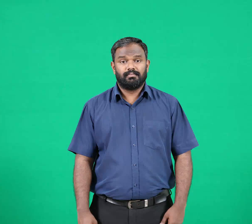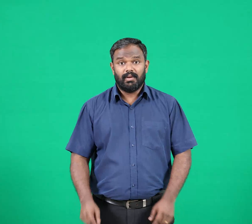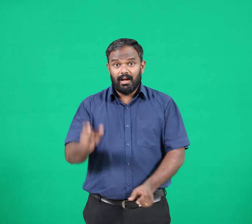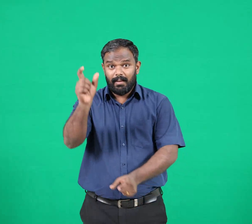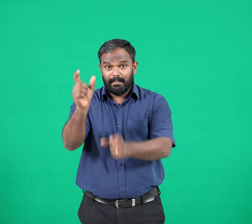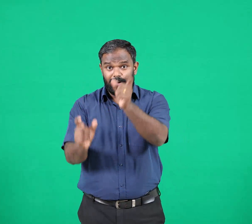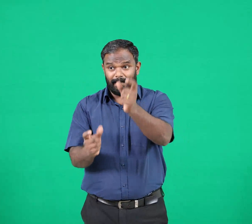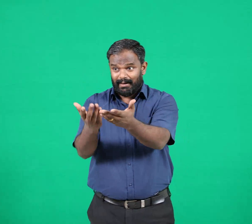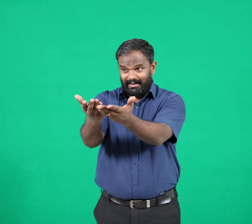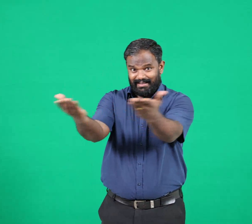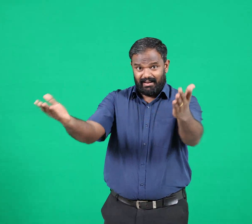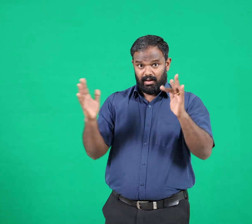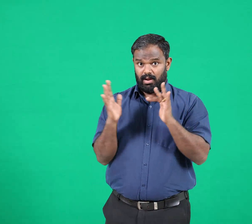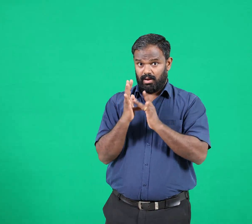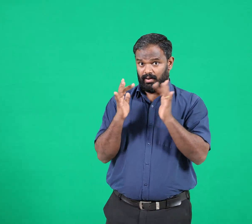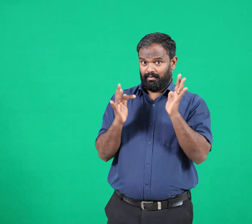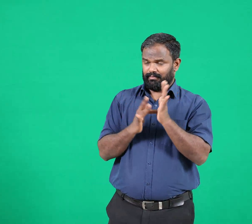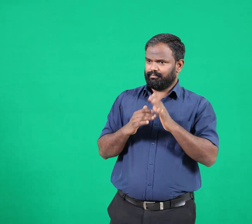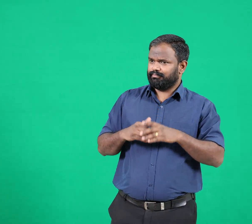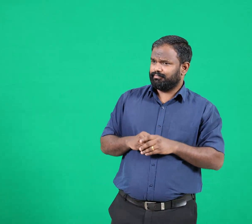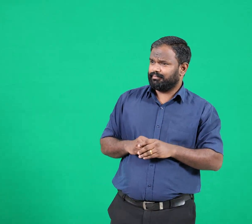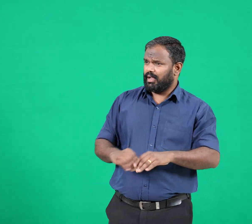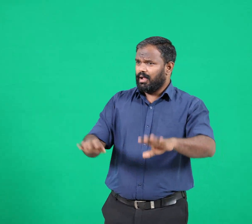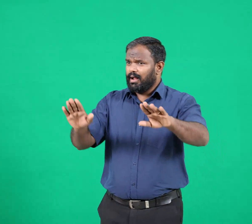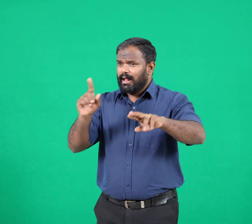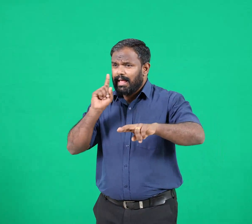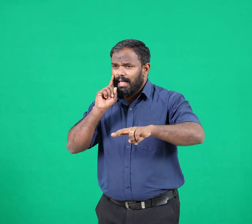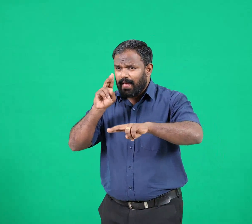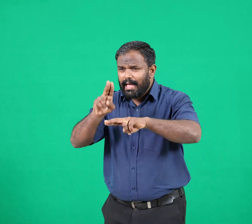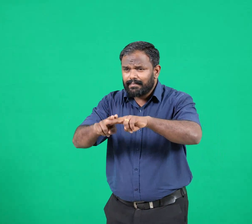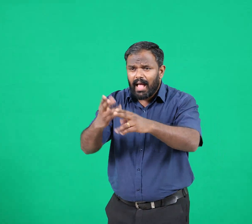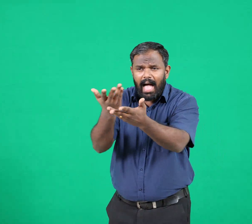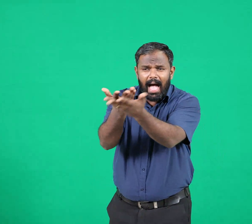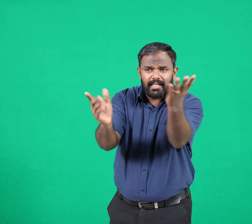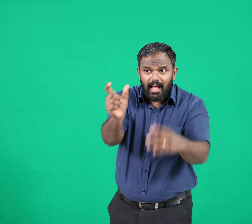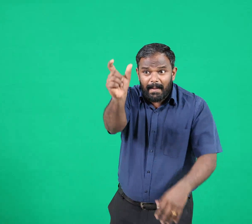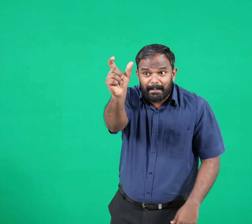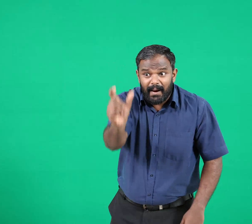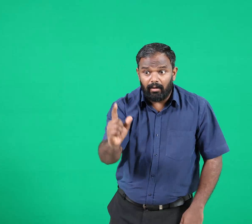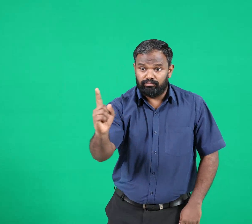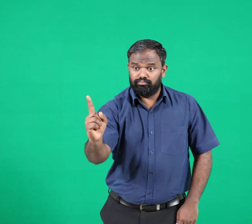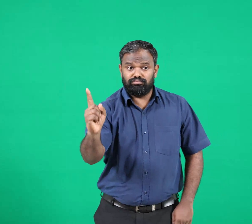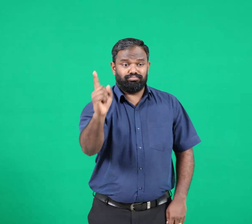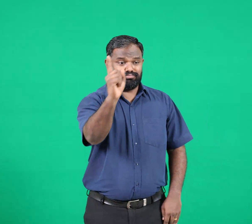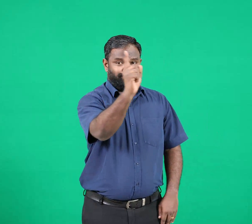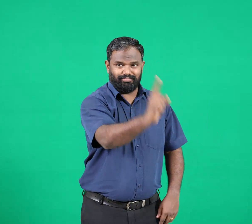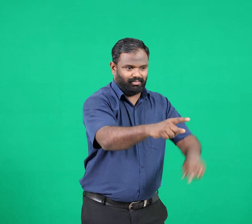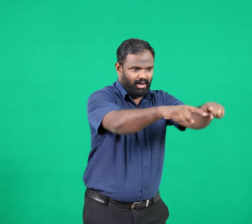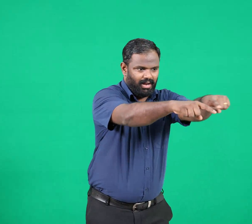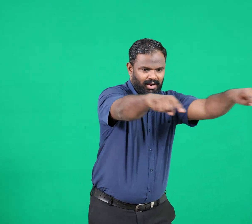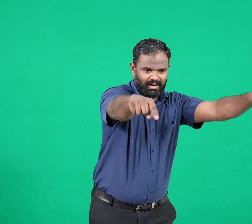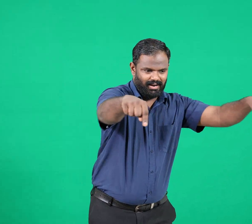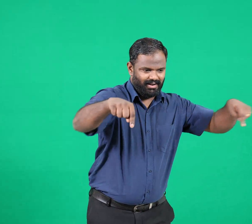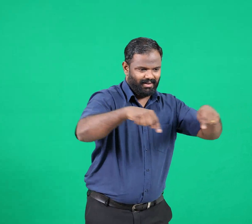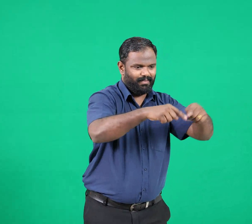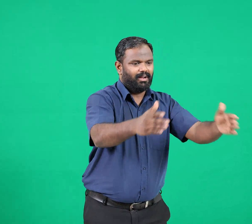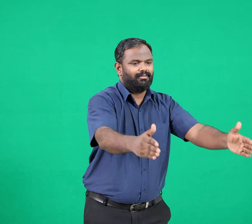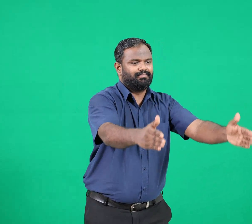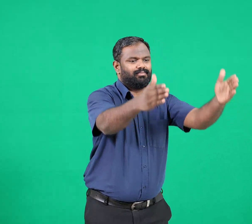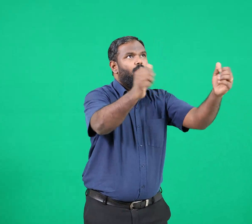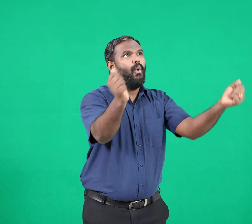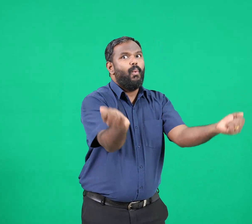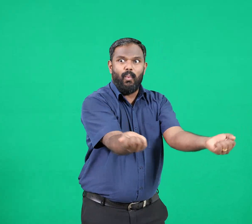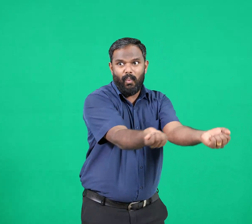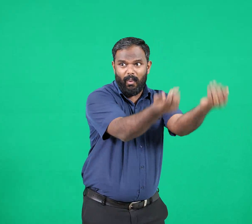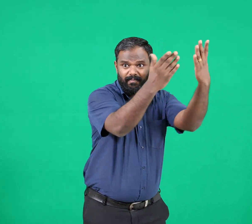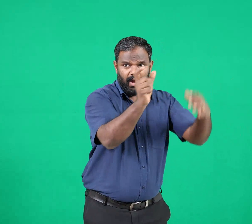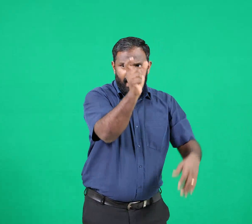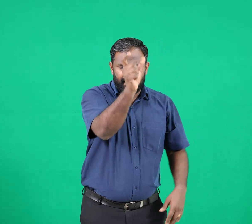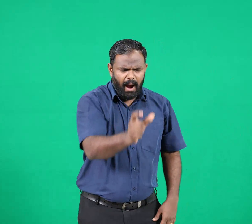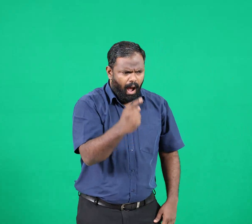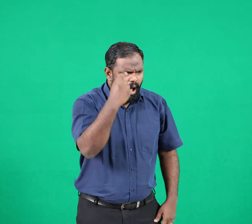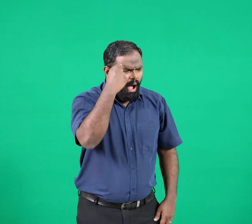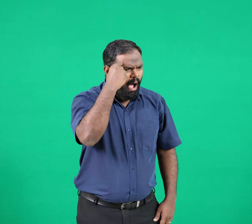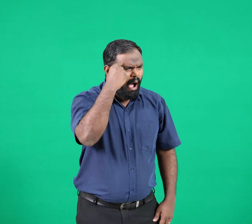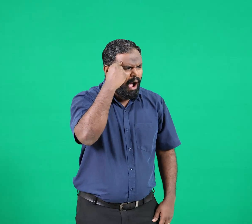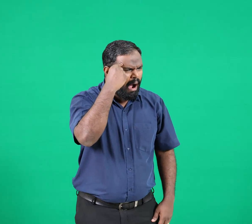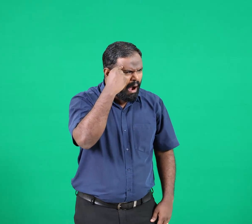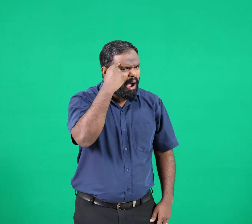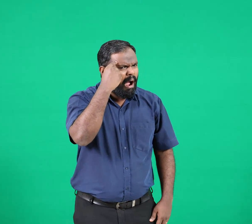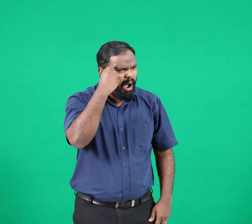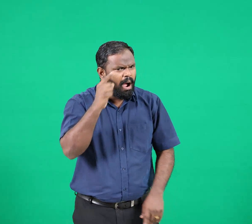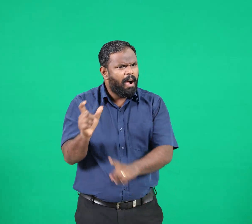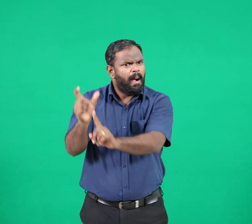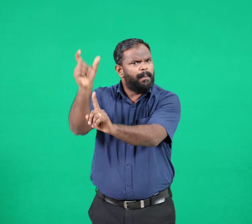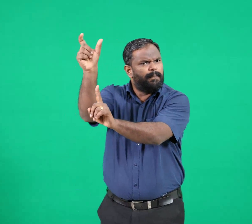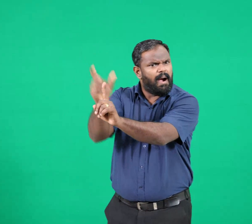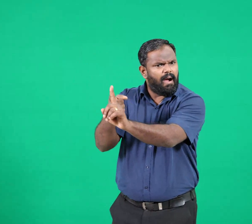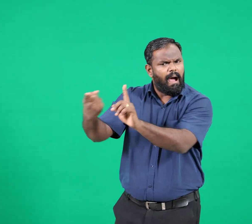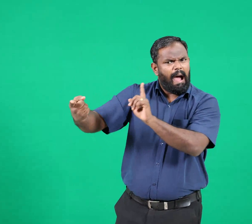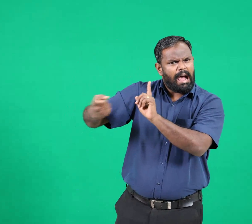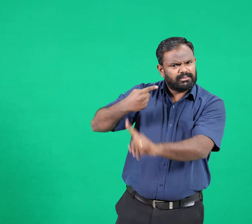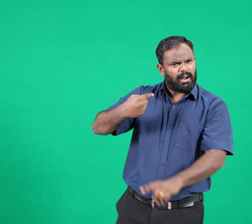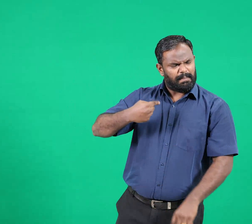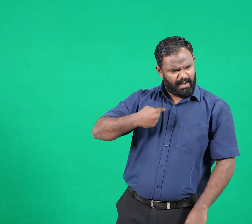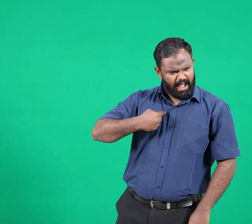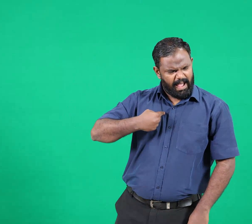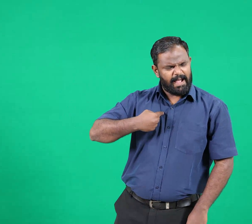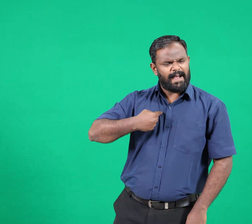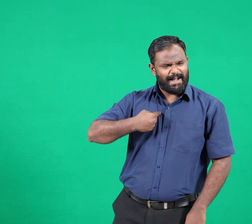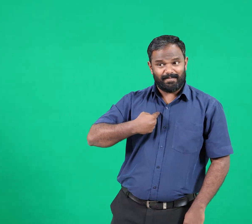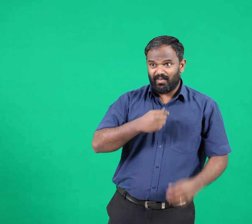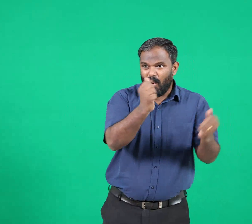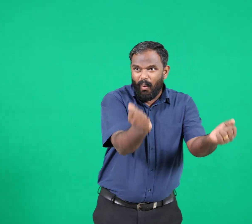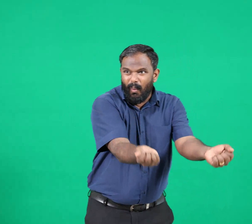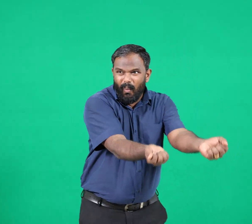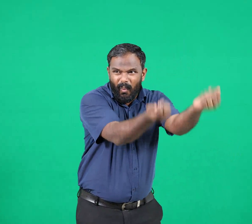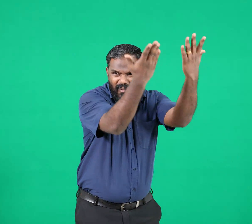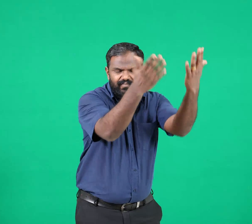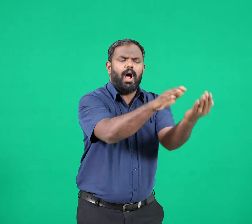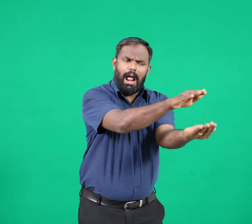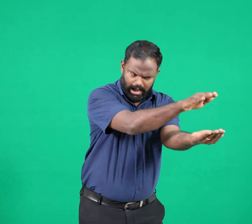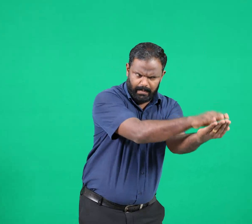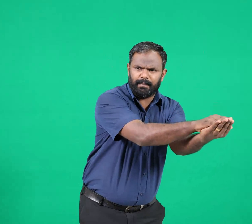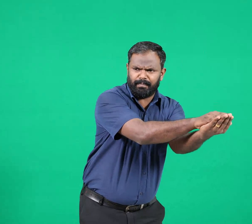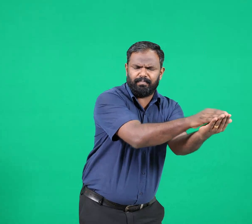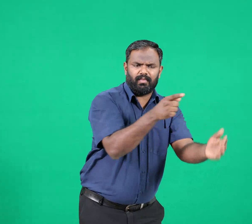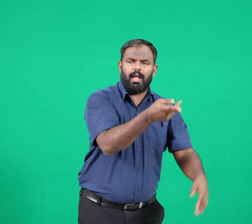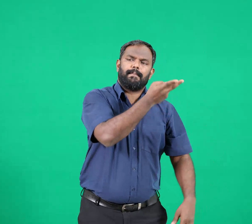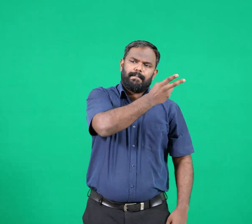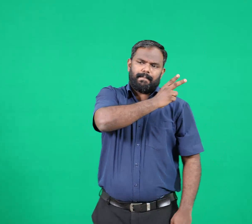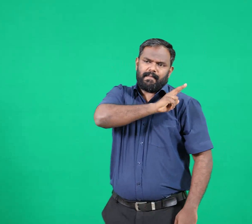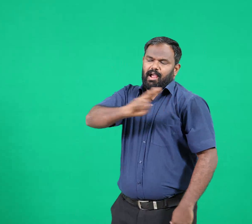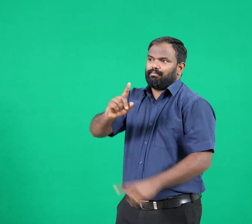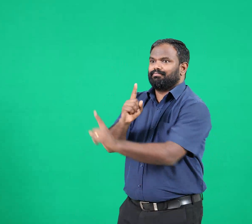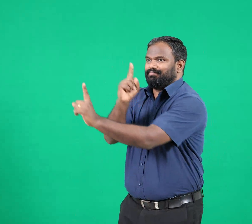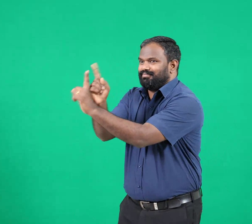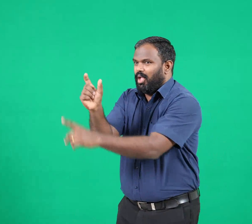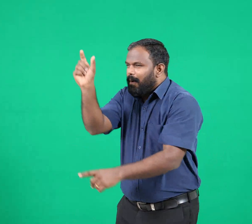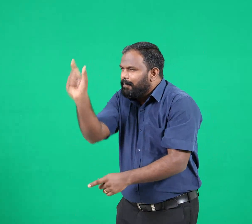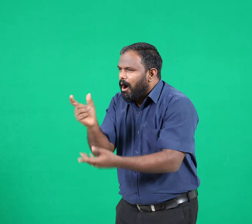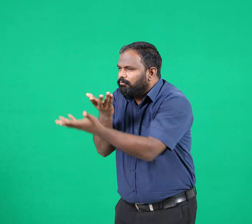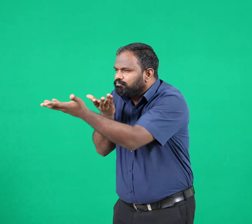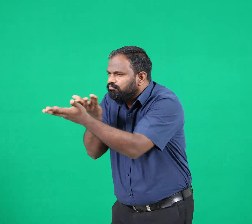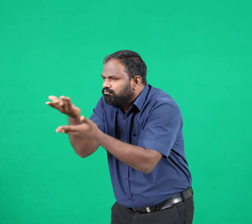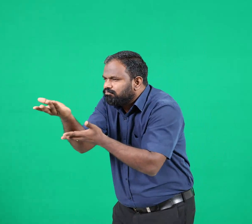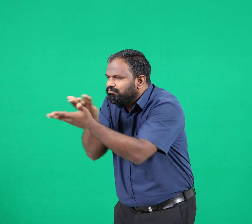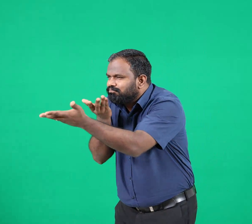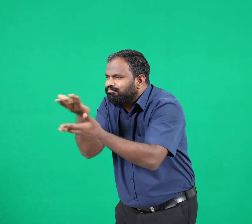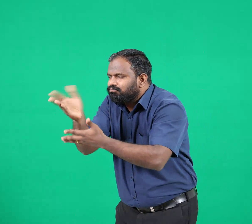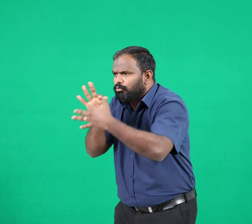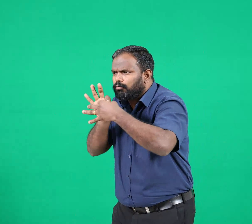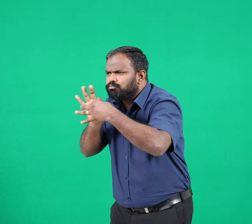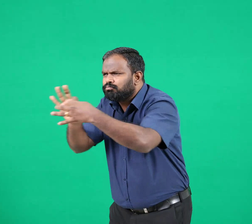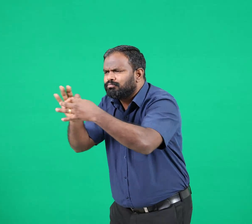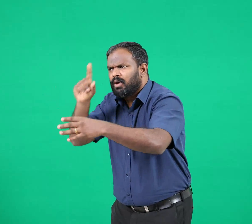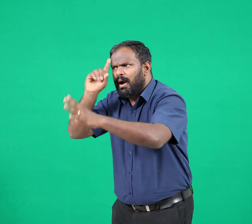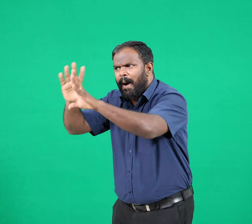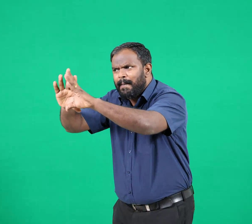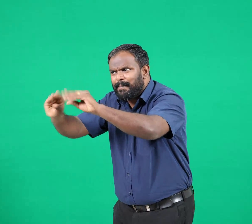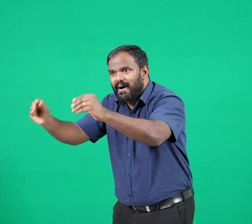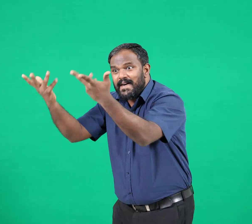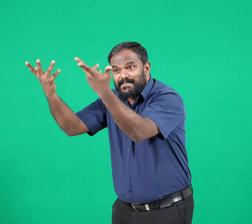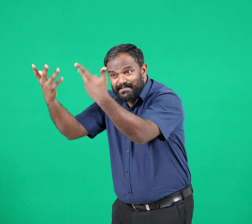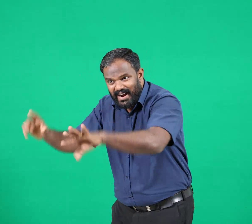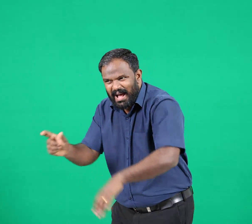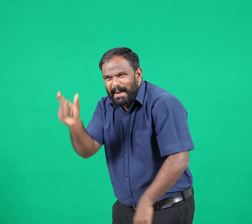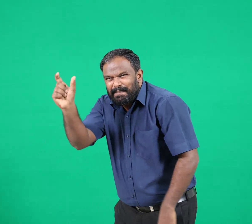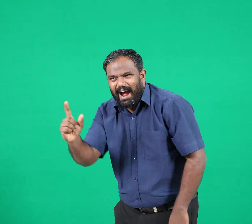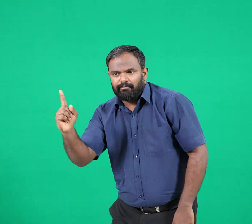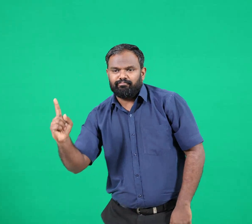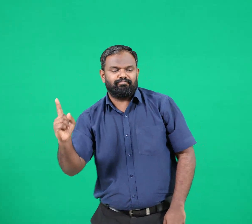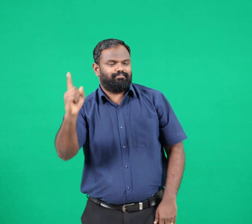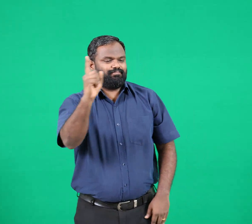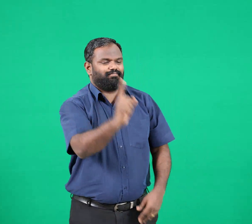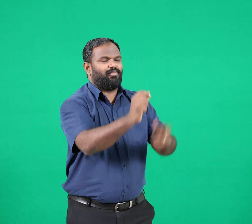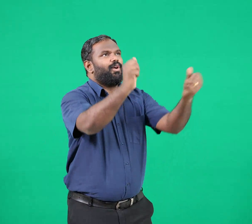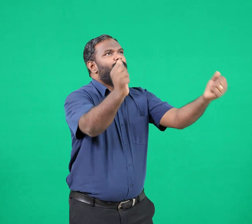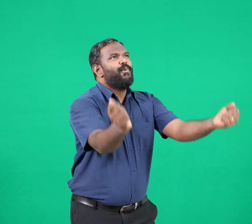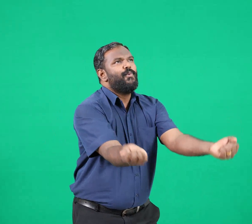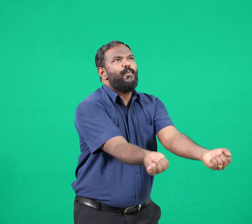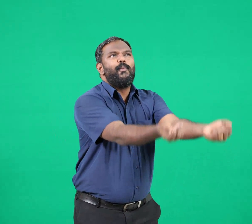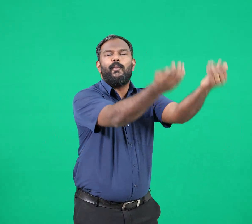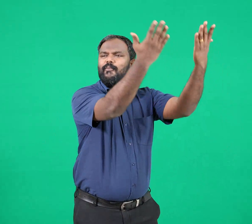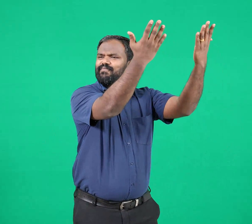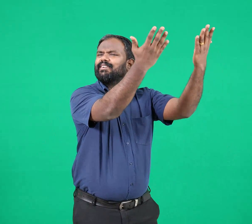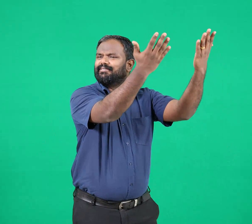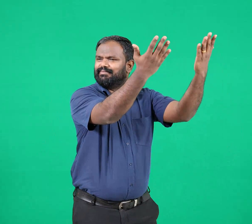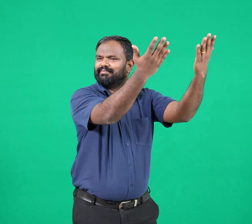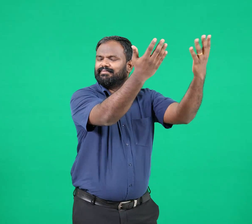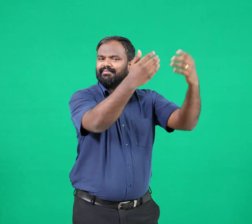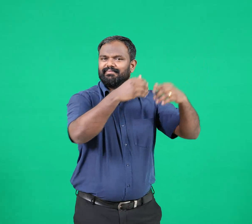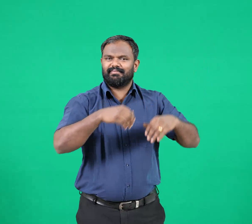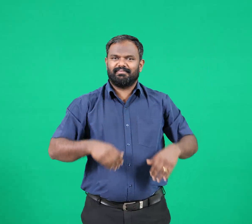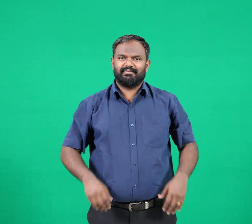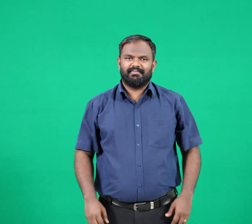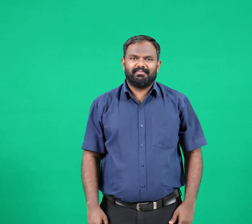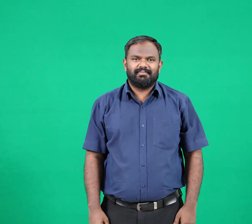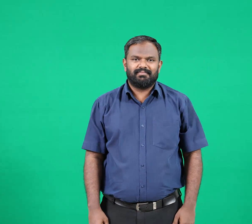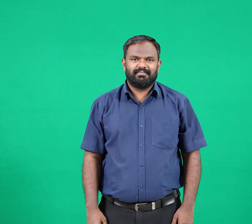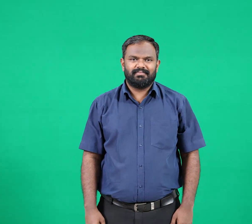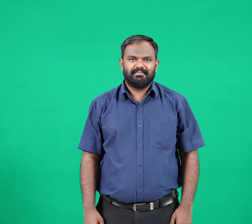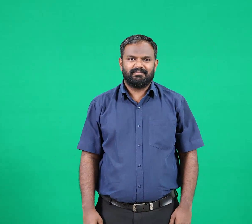So if you are offering your gift at the altar and there remember that your brother has something against you, leave your gift there before the altar. First go and be reconciled to your brother; then come and offer your gift.